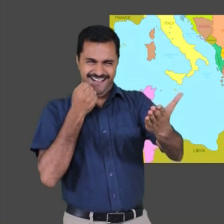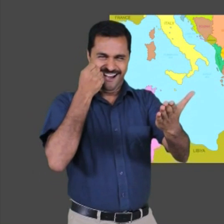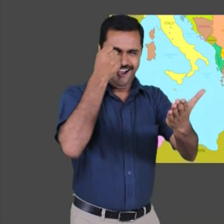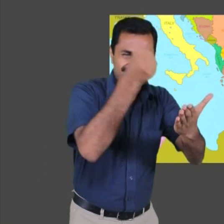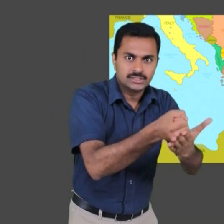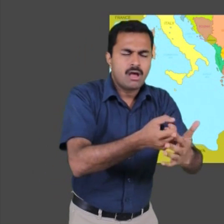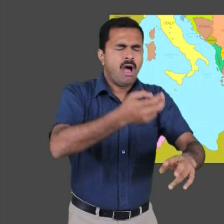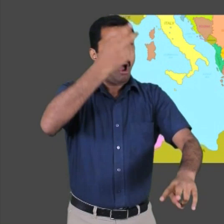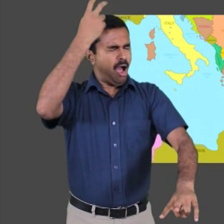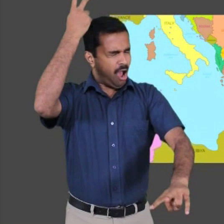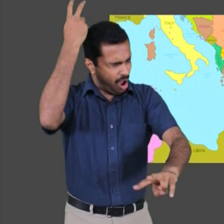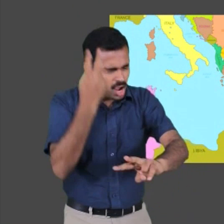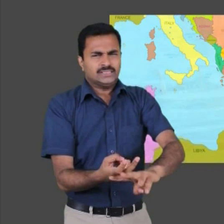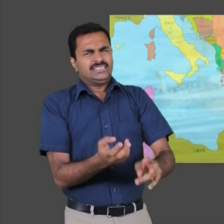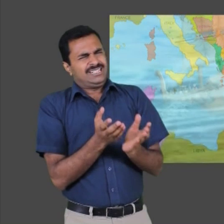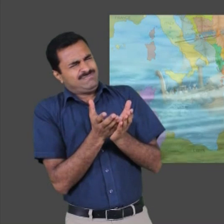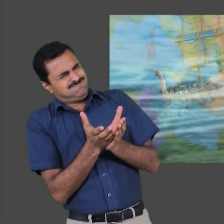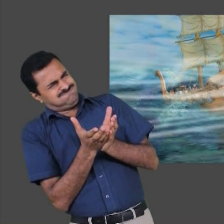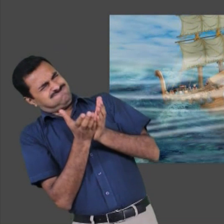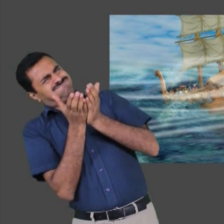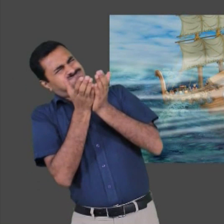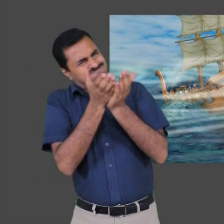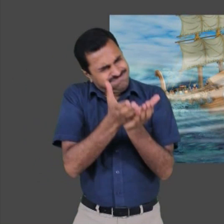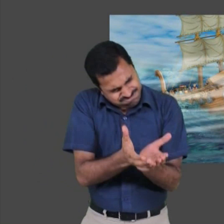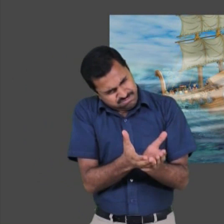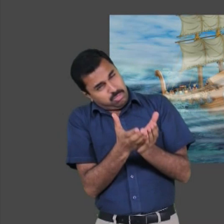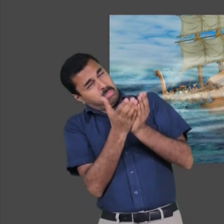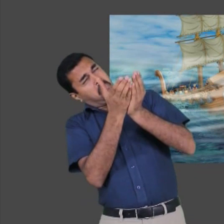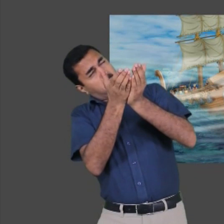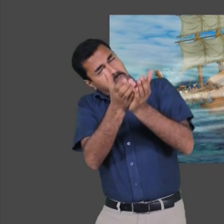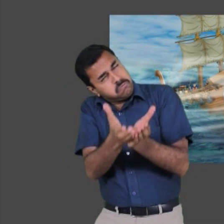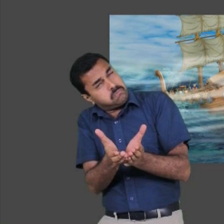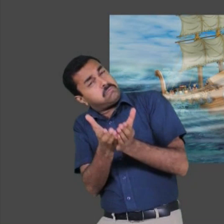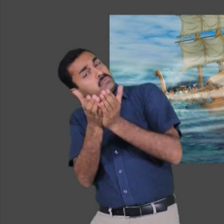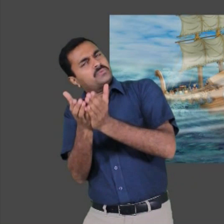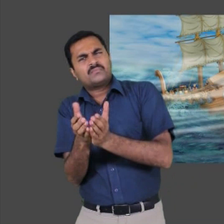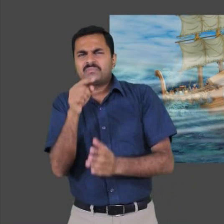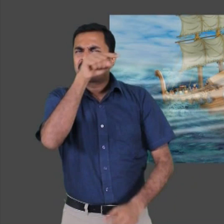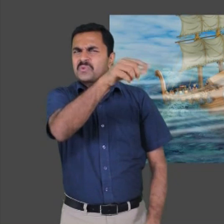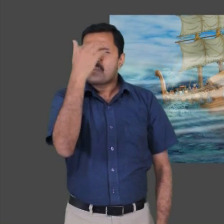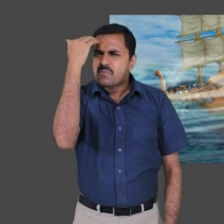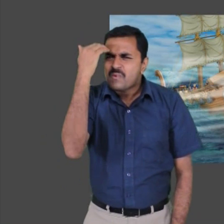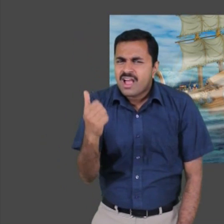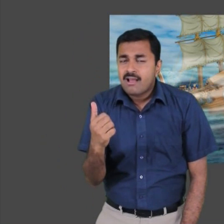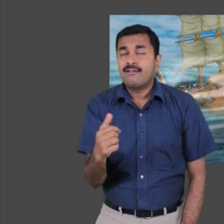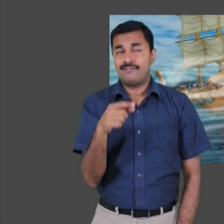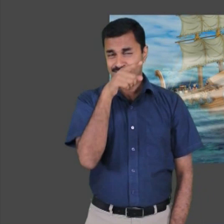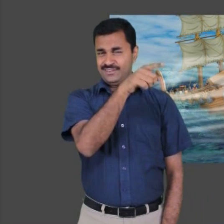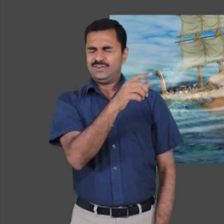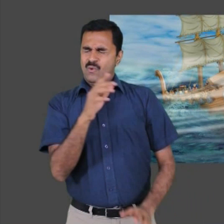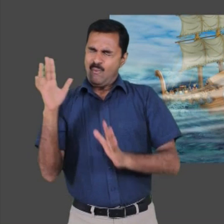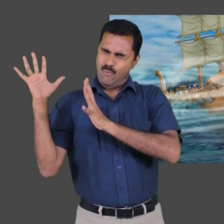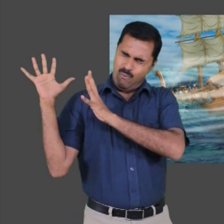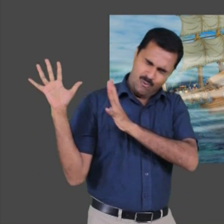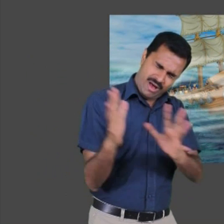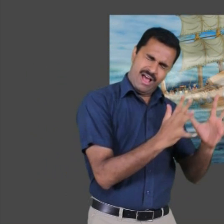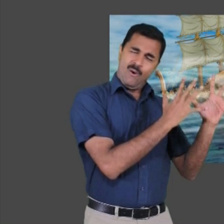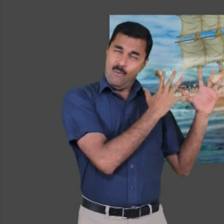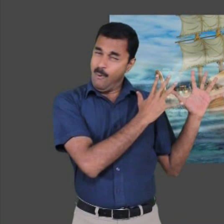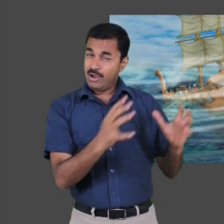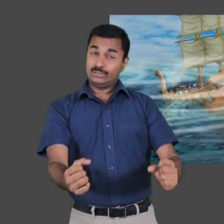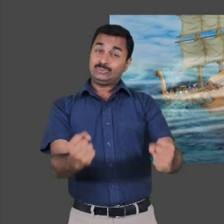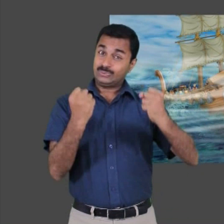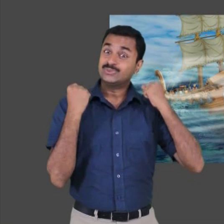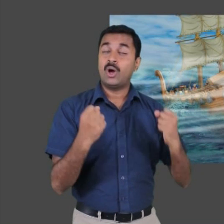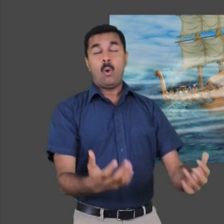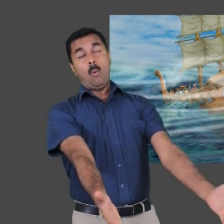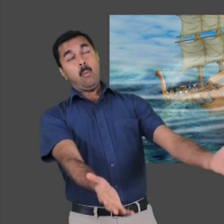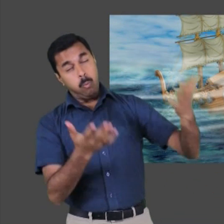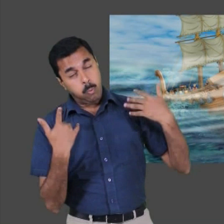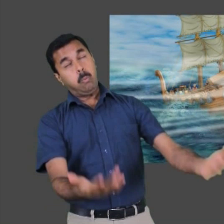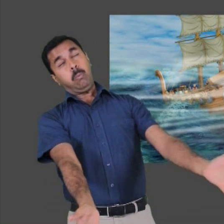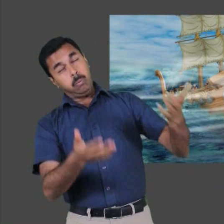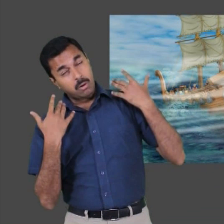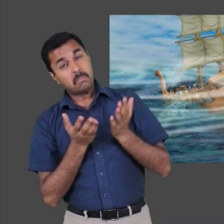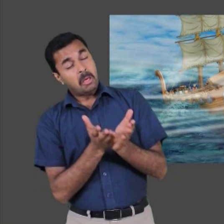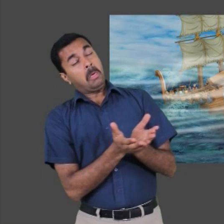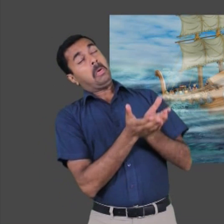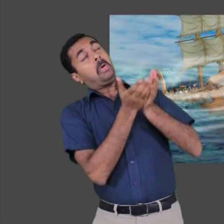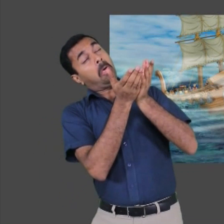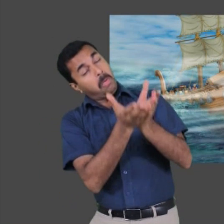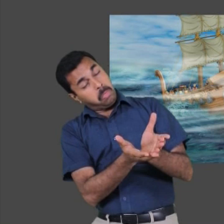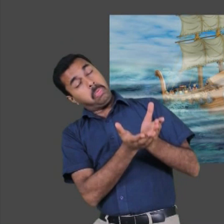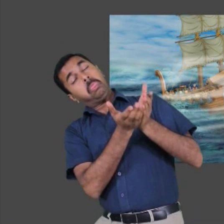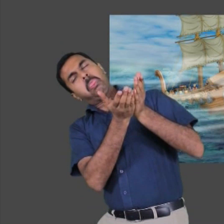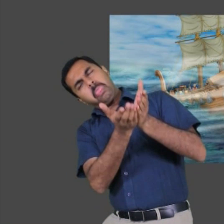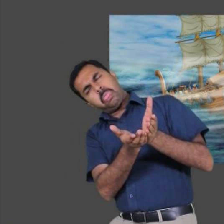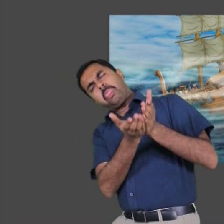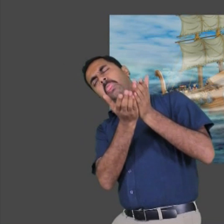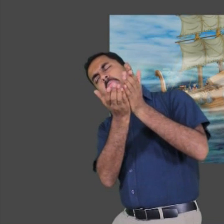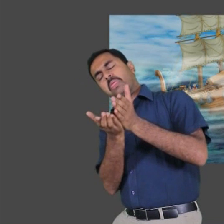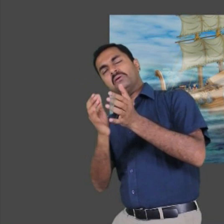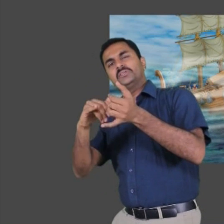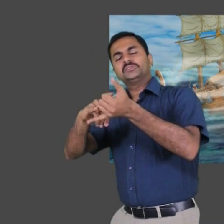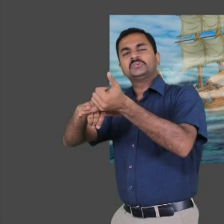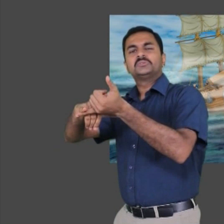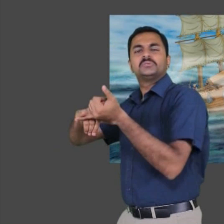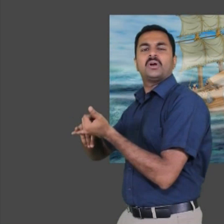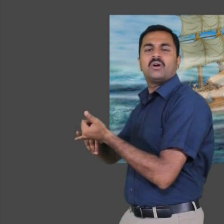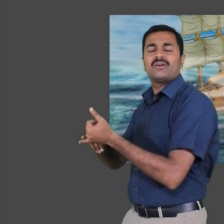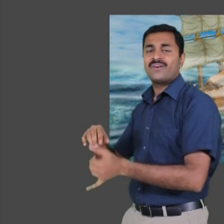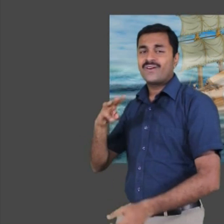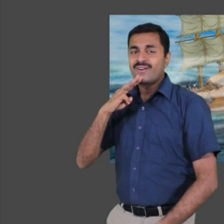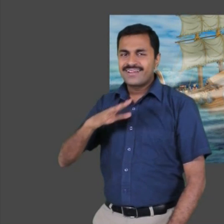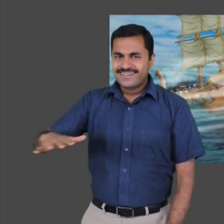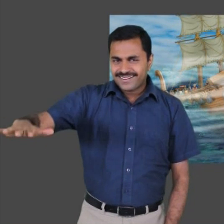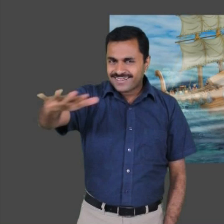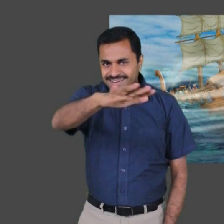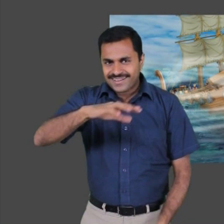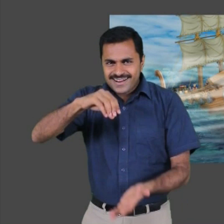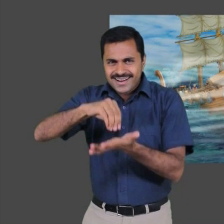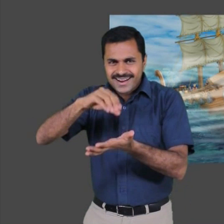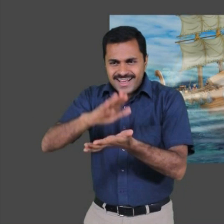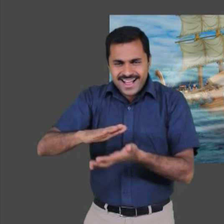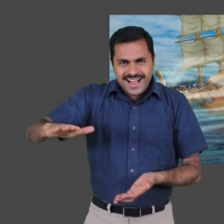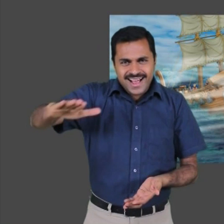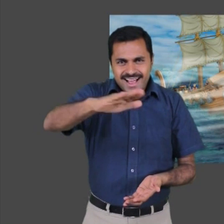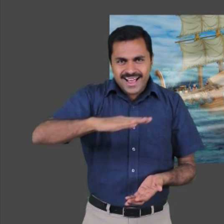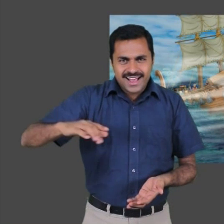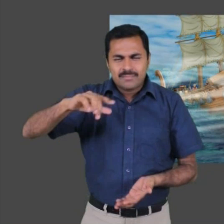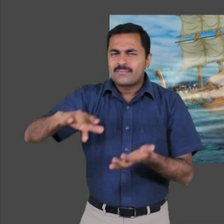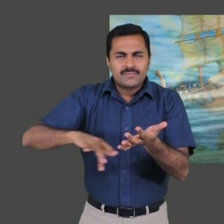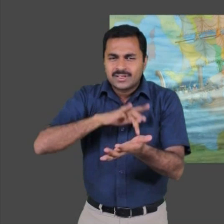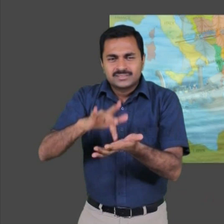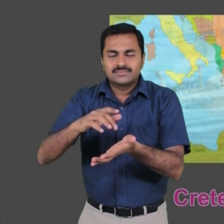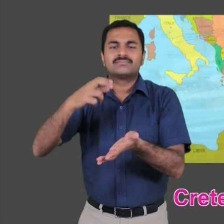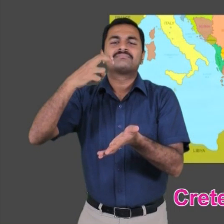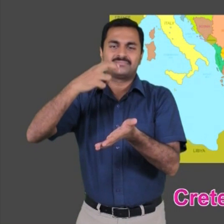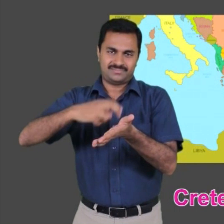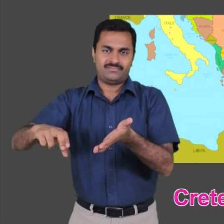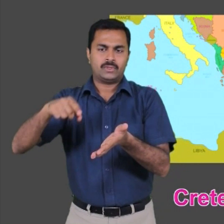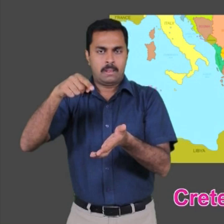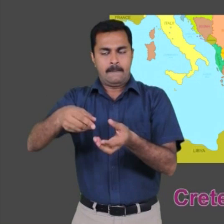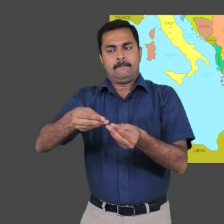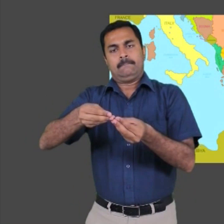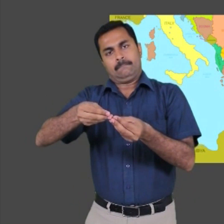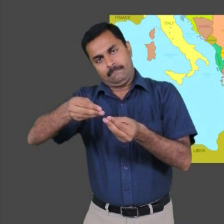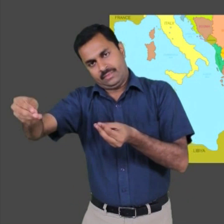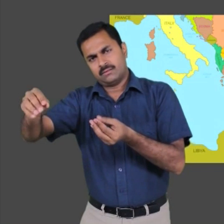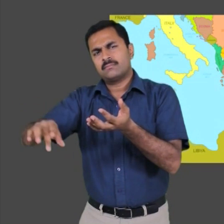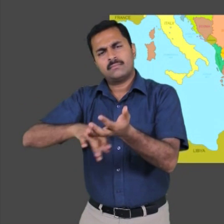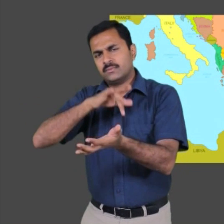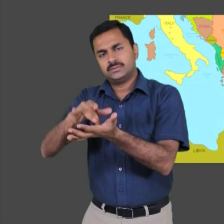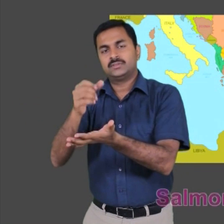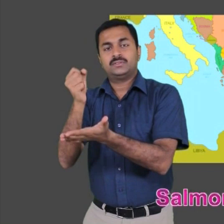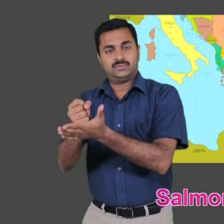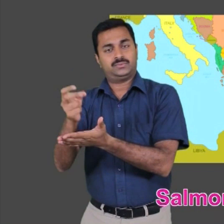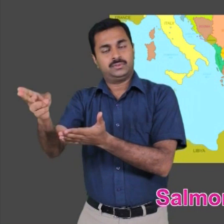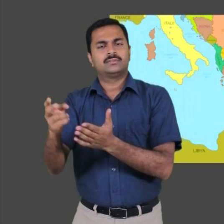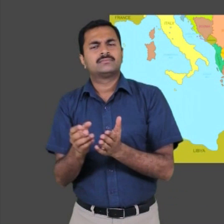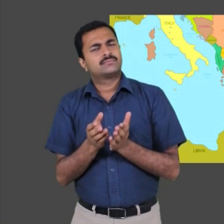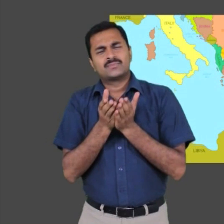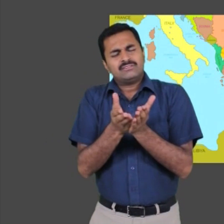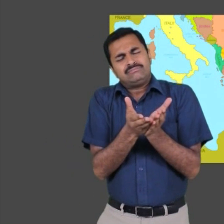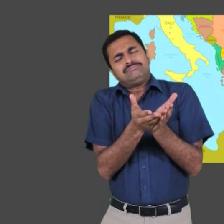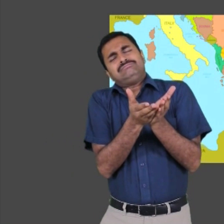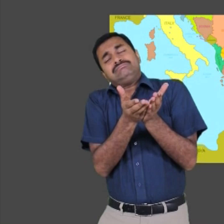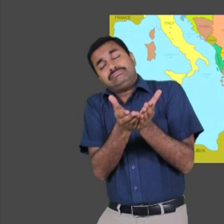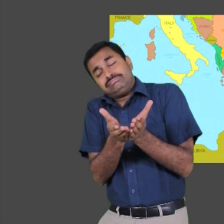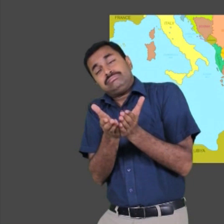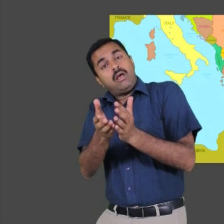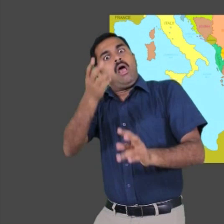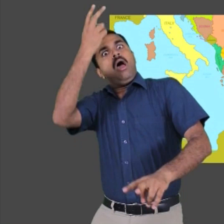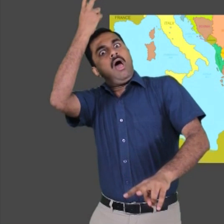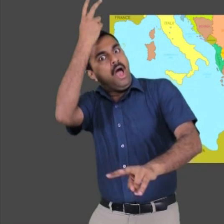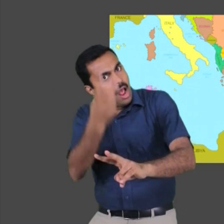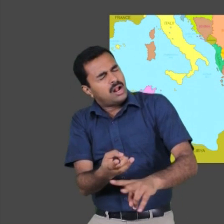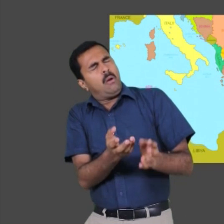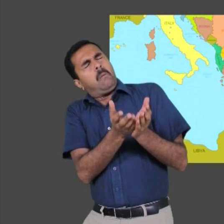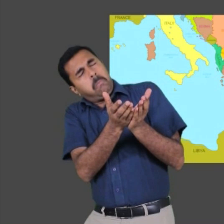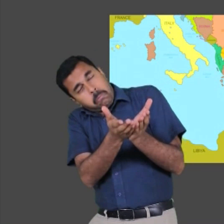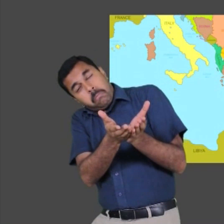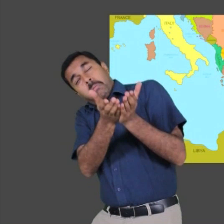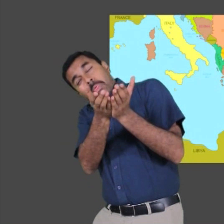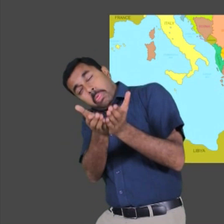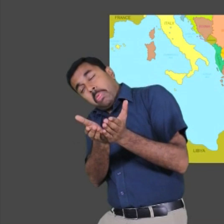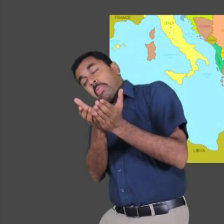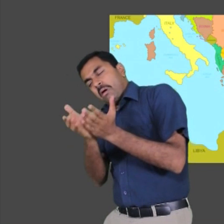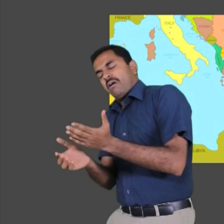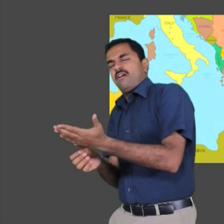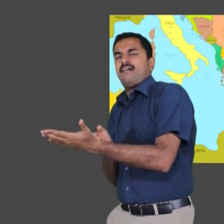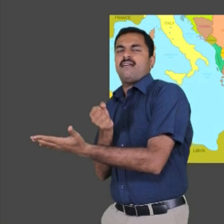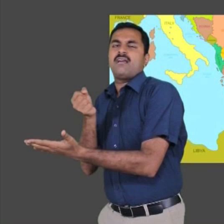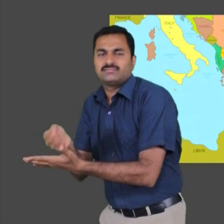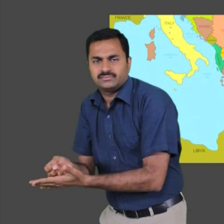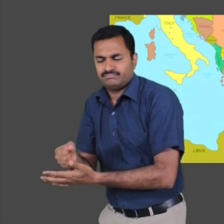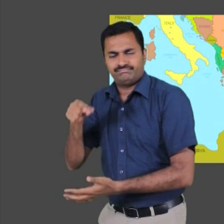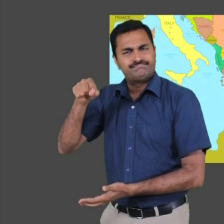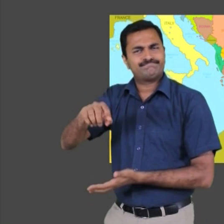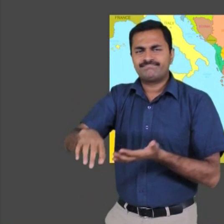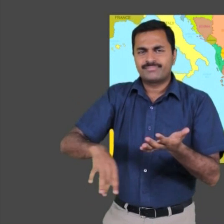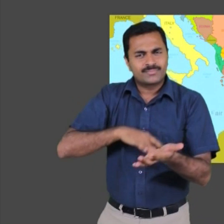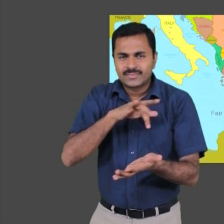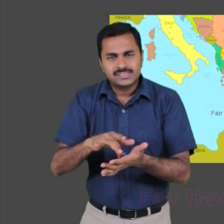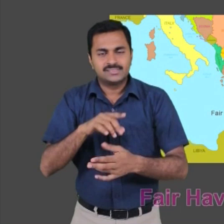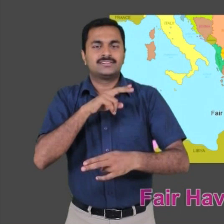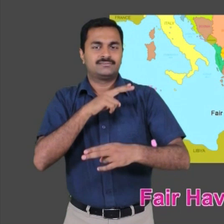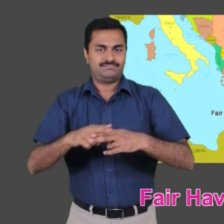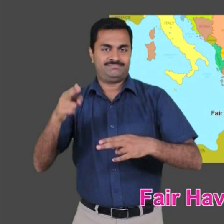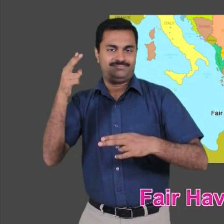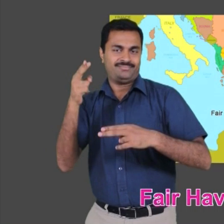When the wind impeded us, we sailed to the lee of Crete, opposite Salmone.